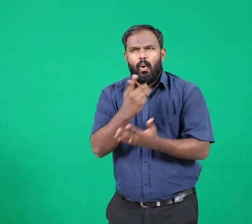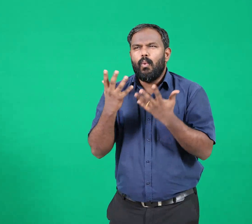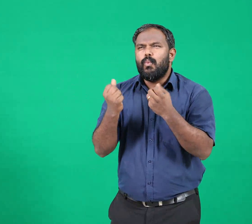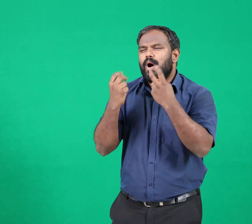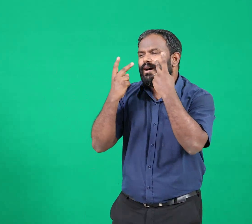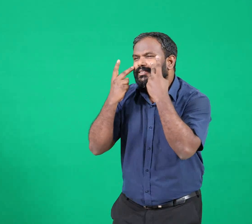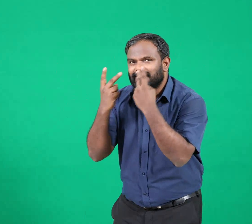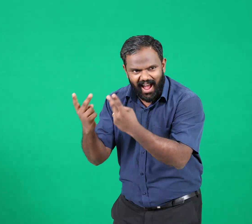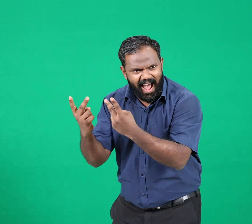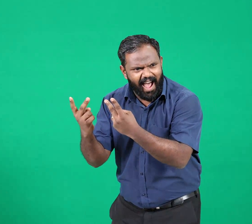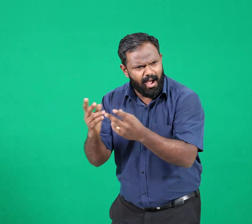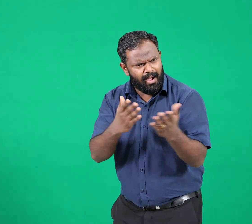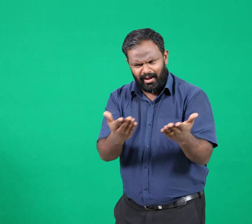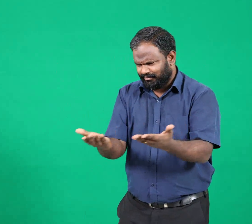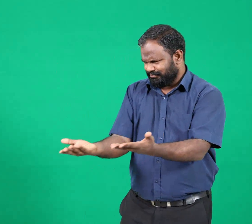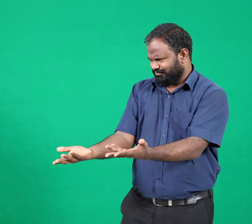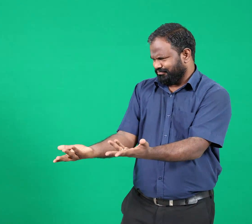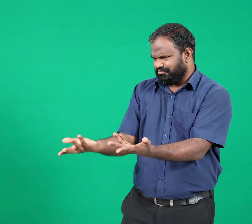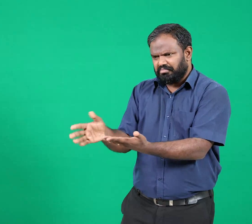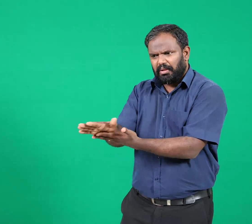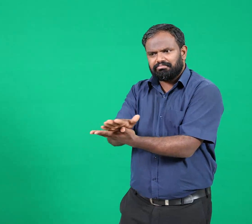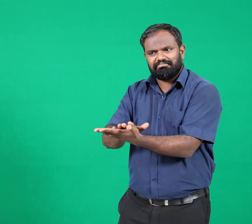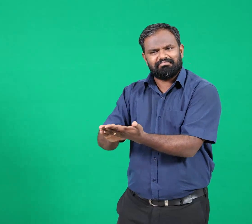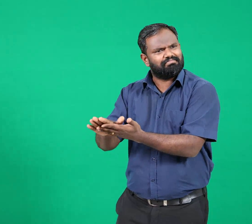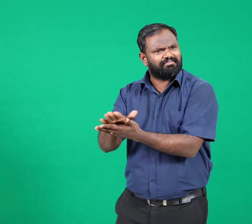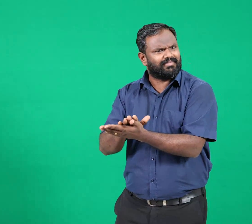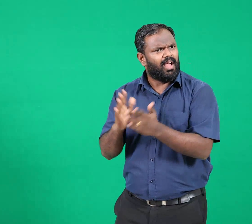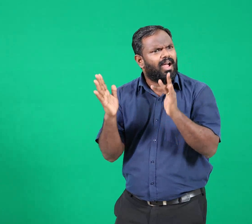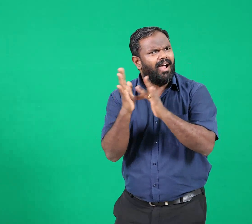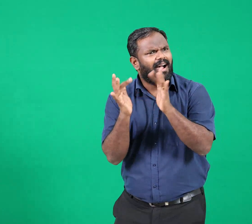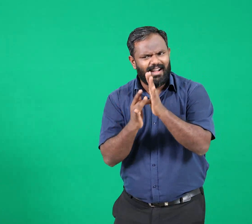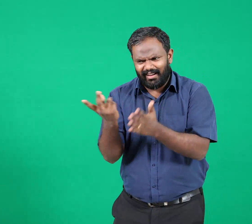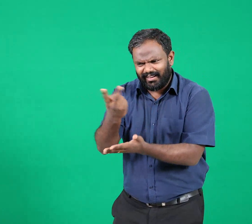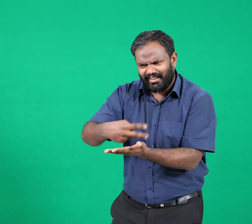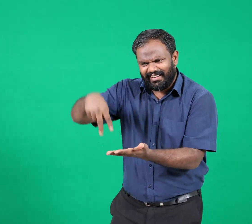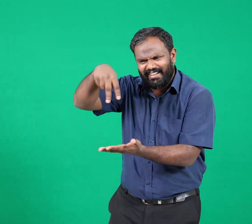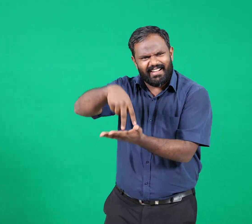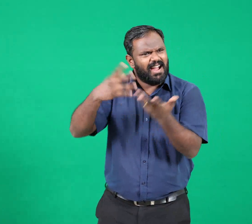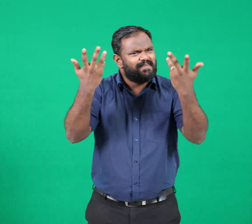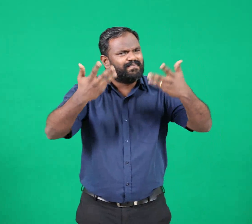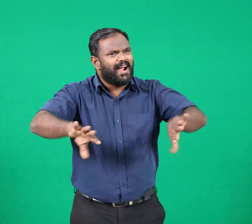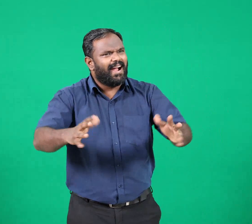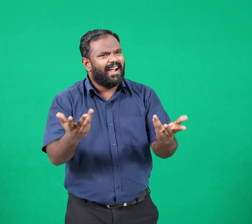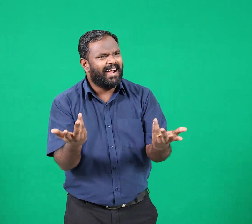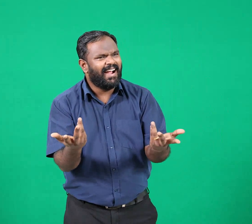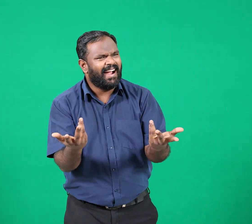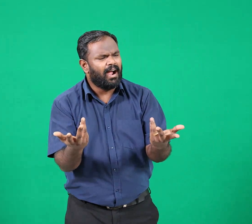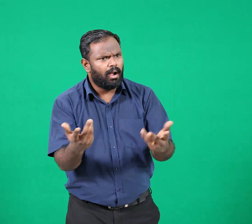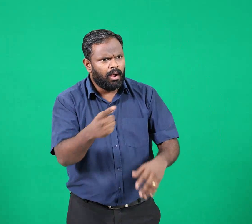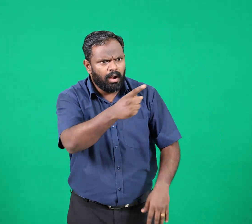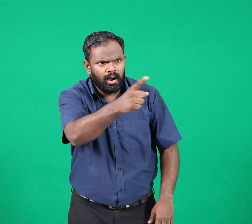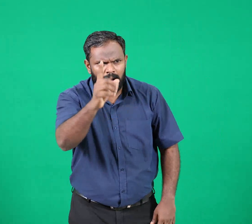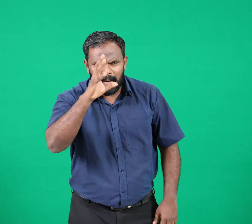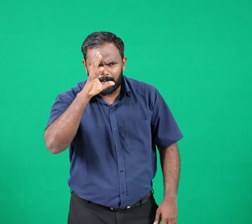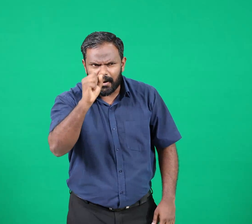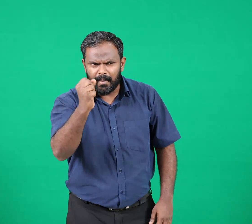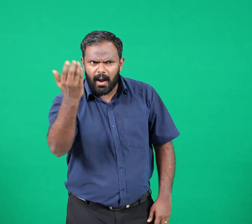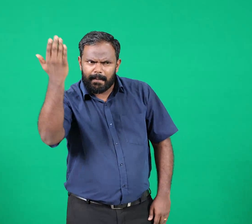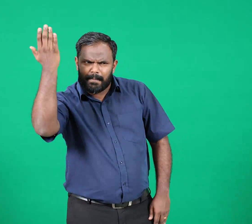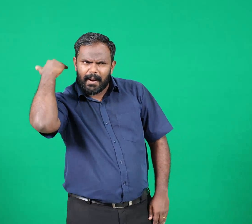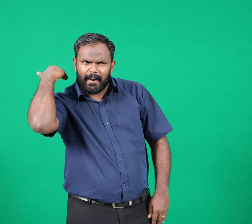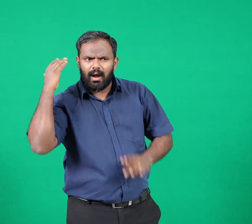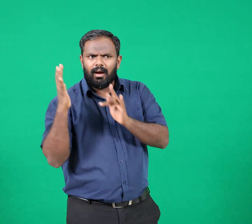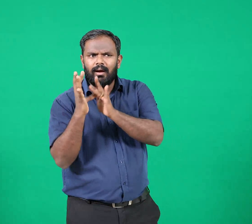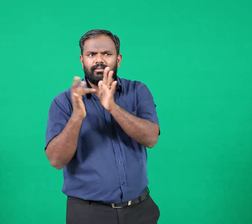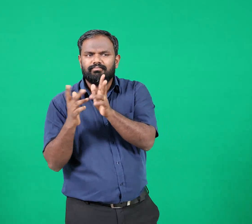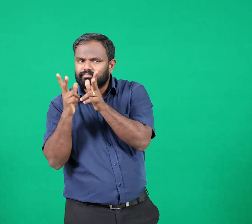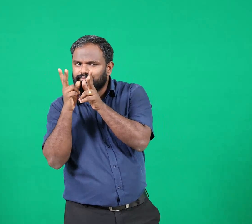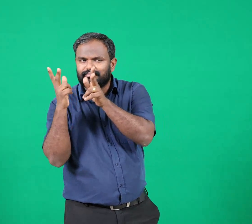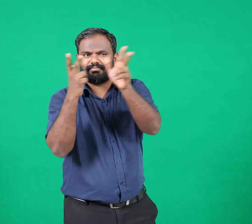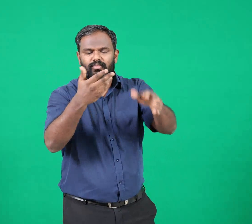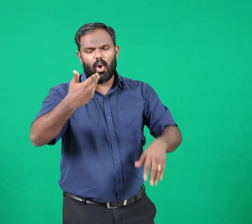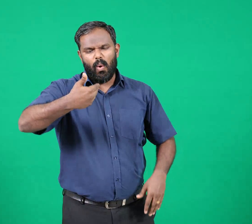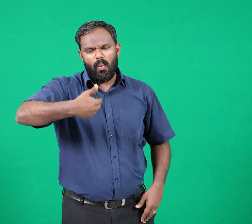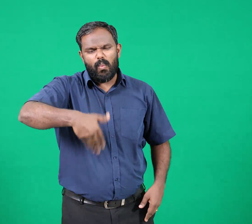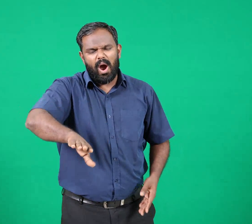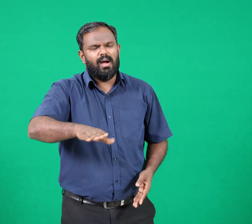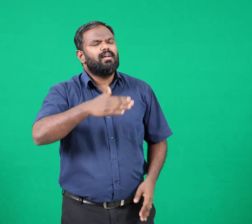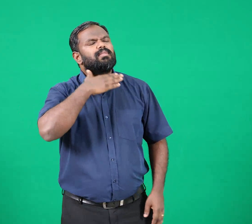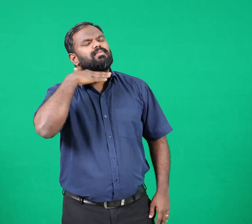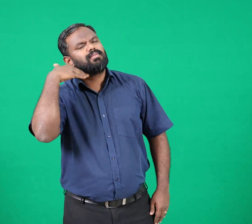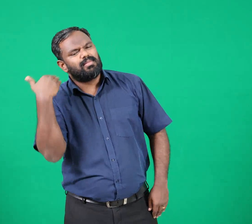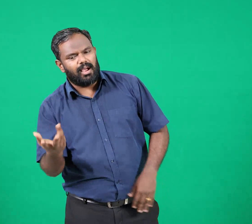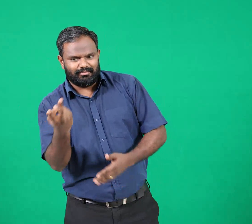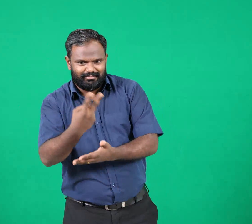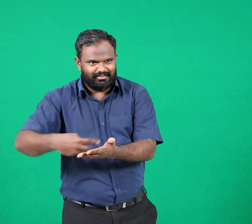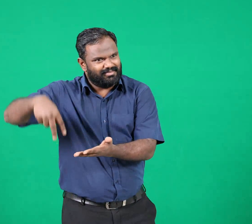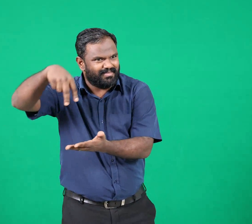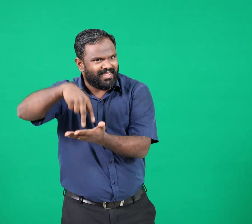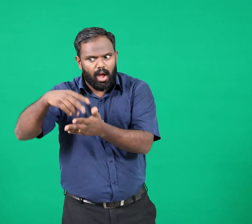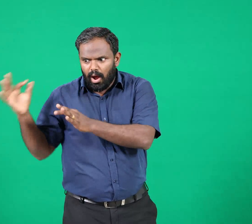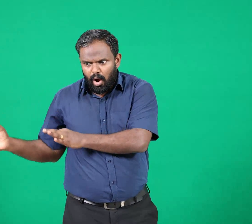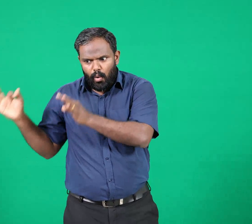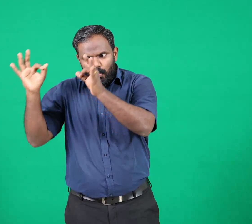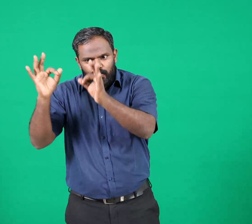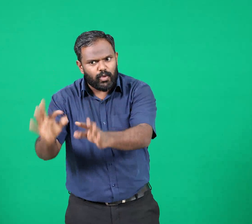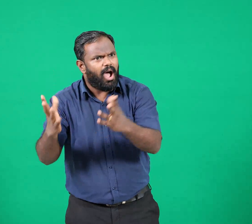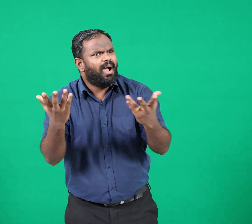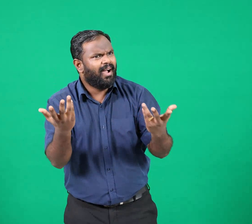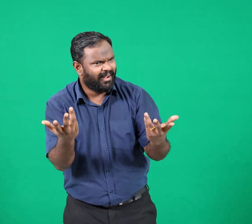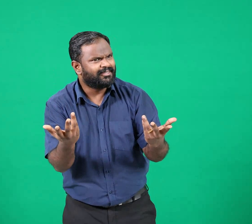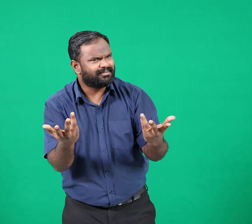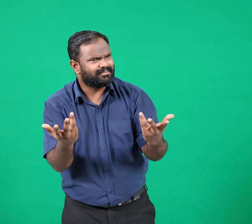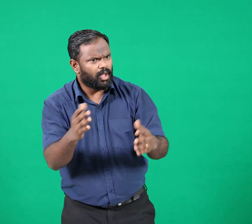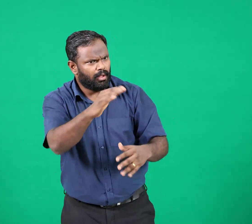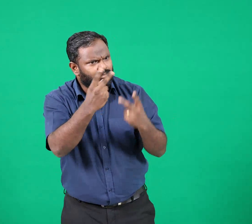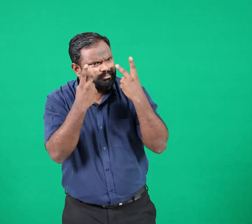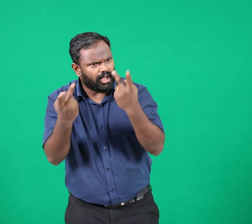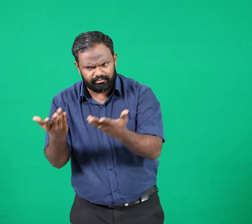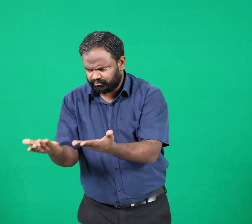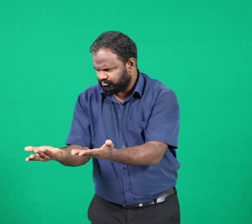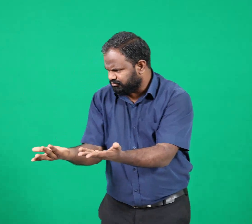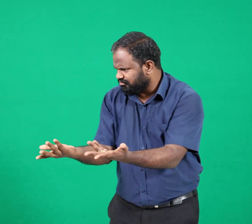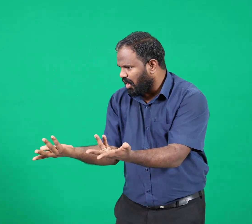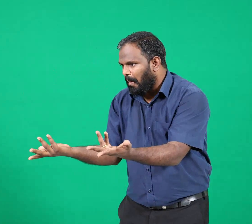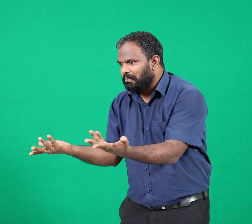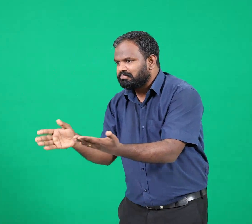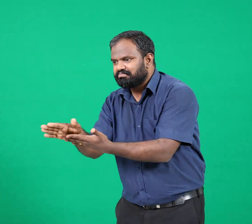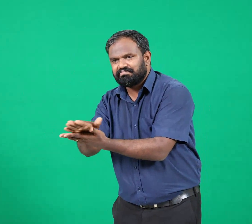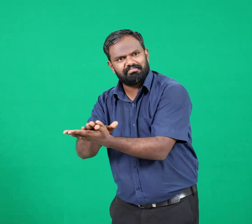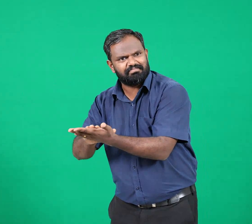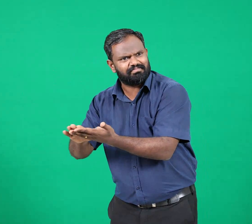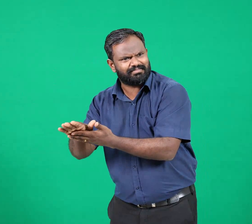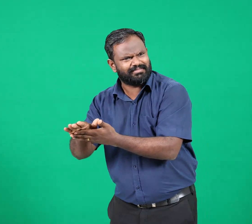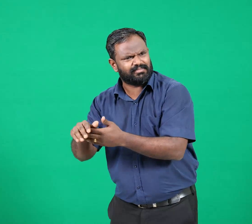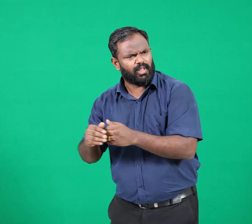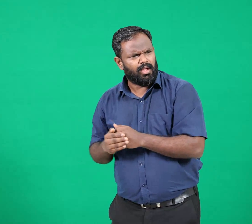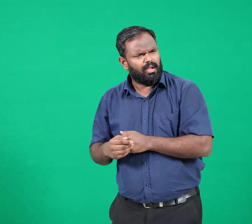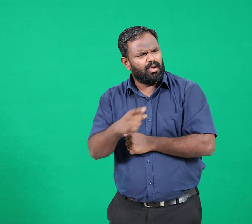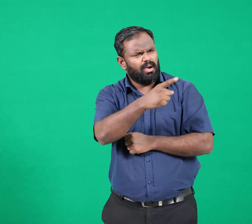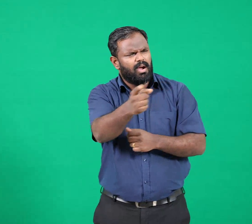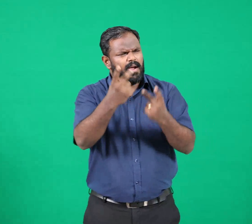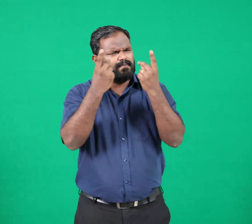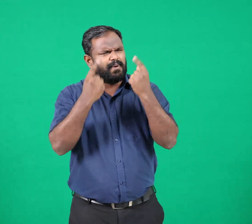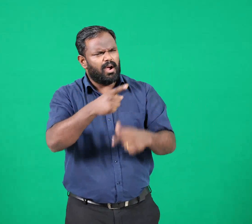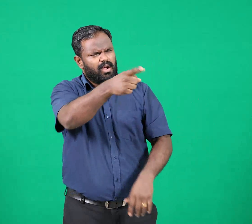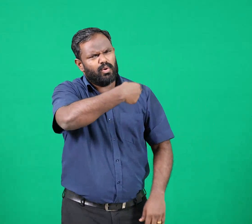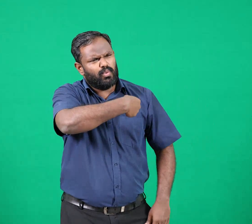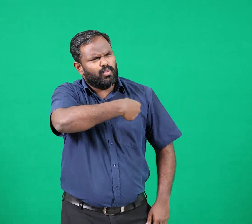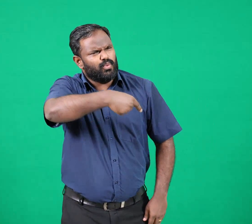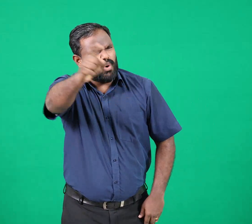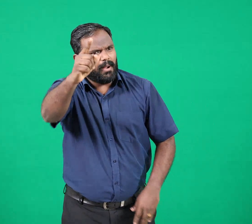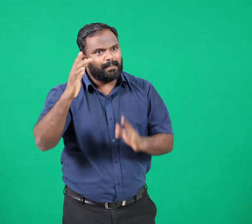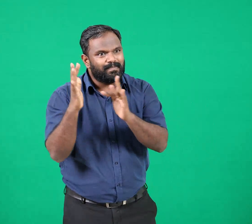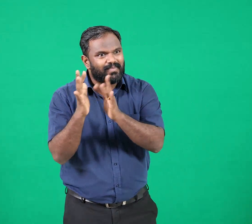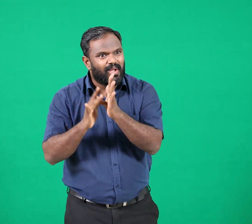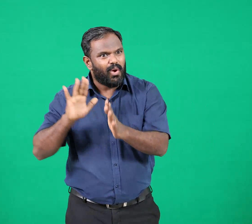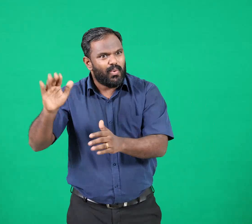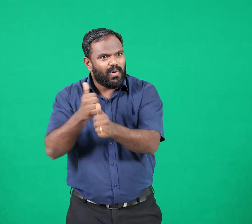He is not here; He has risen, just as He said! Come, see the place where He lay.